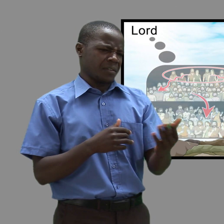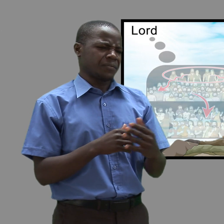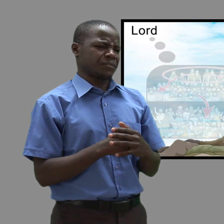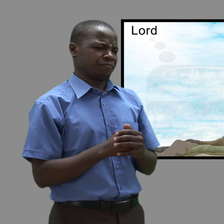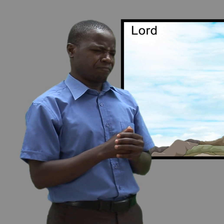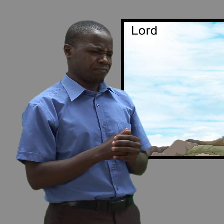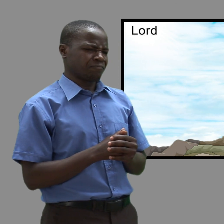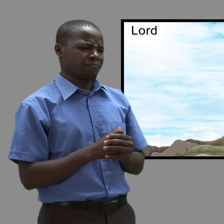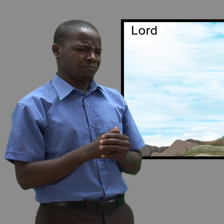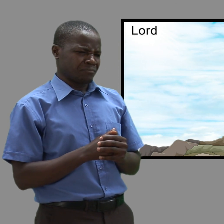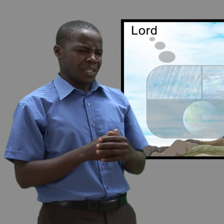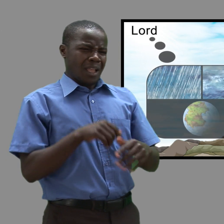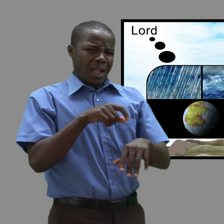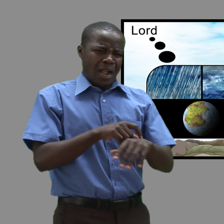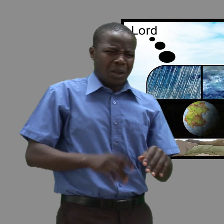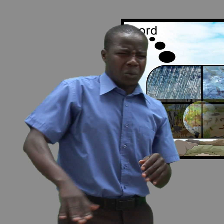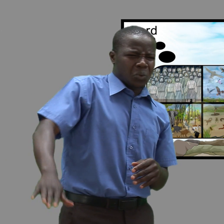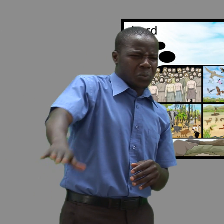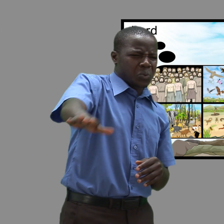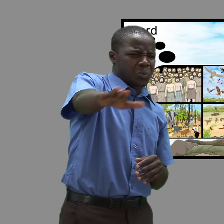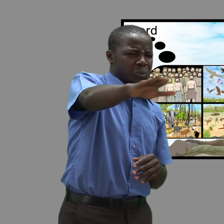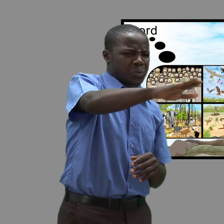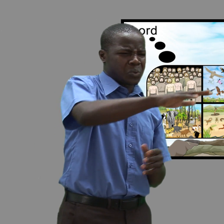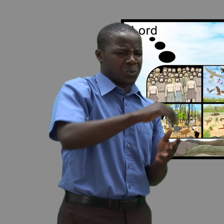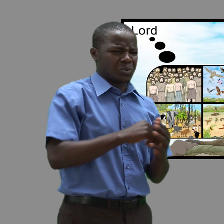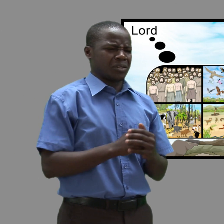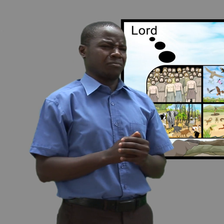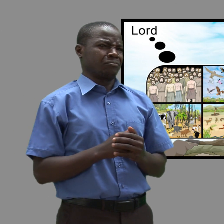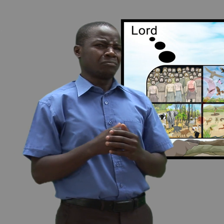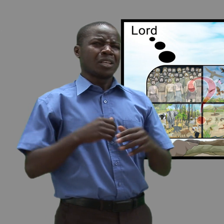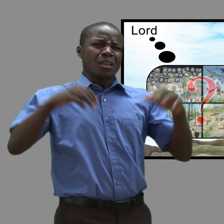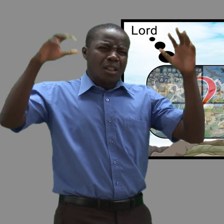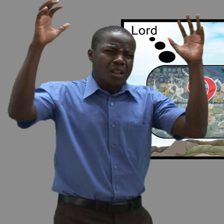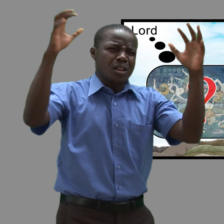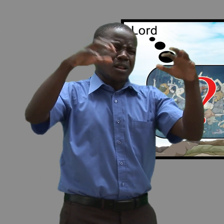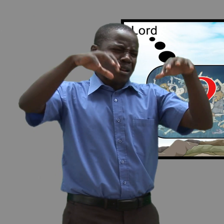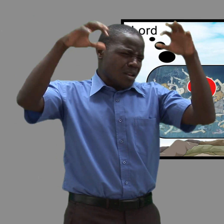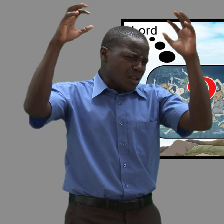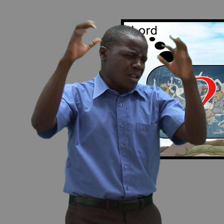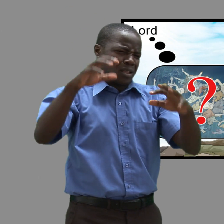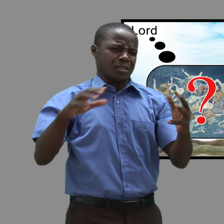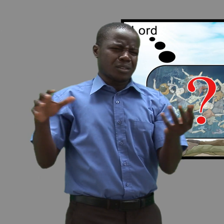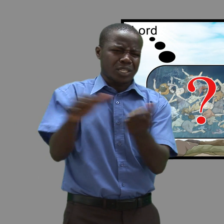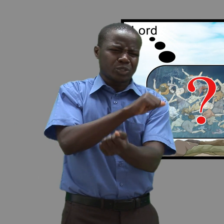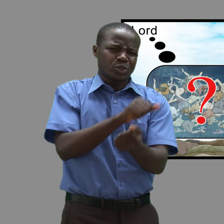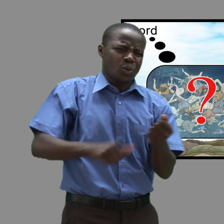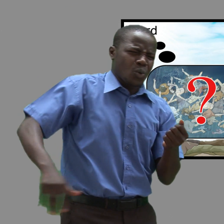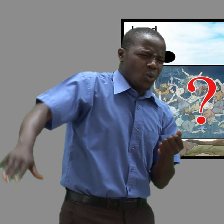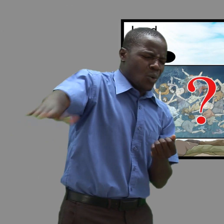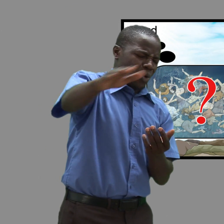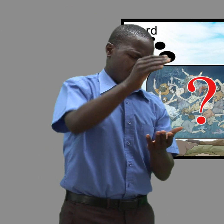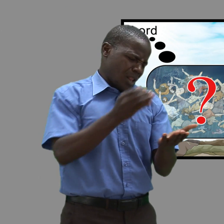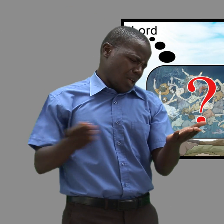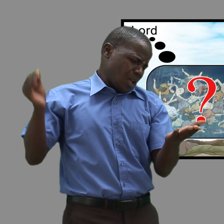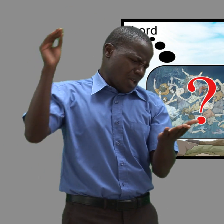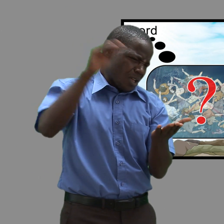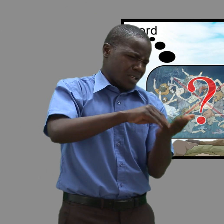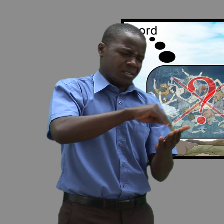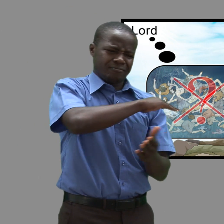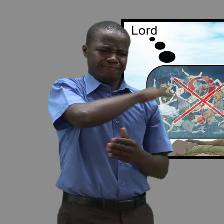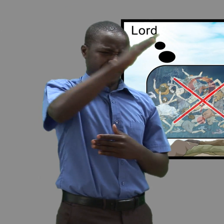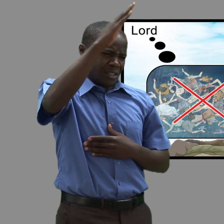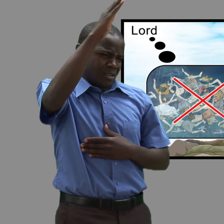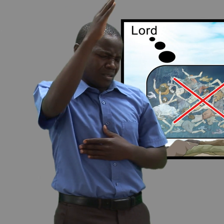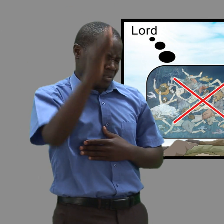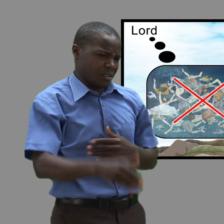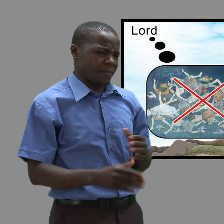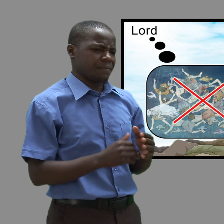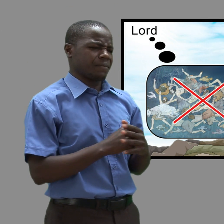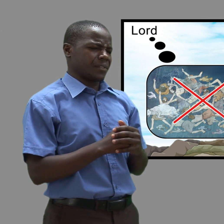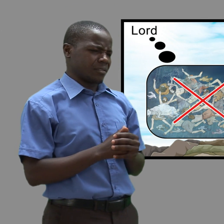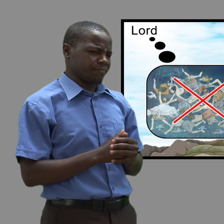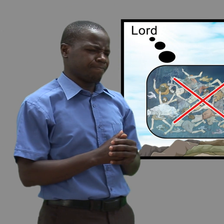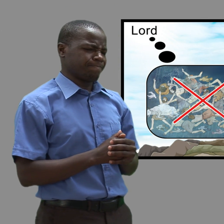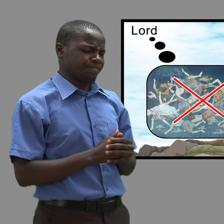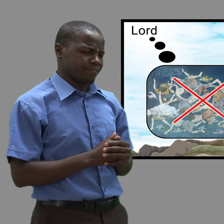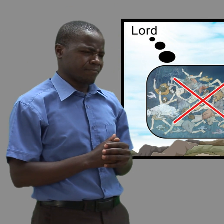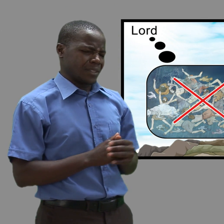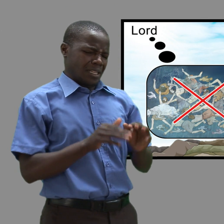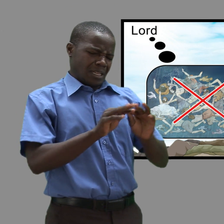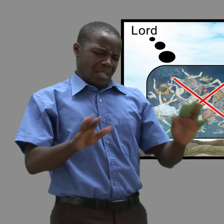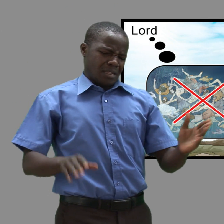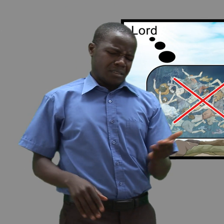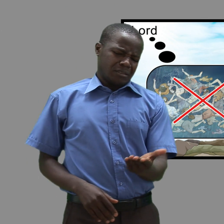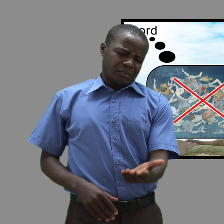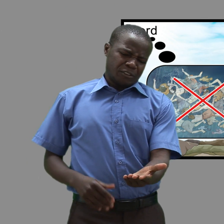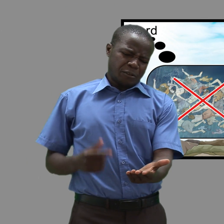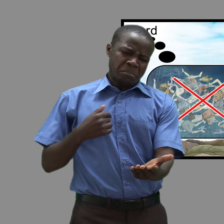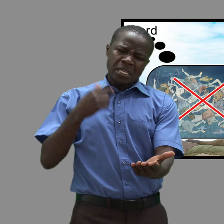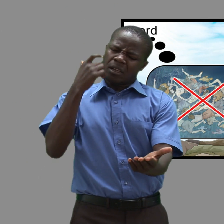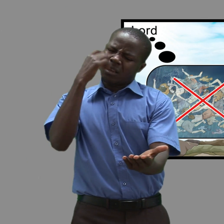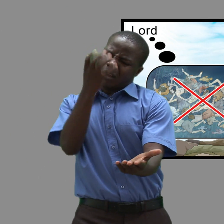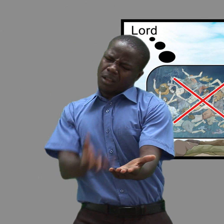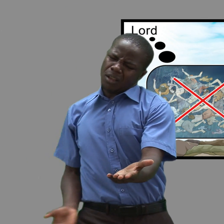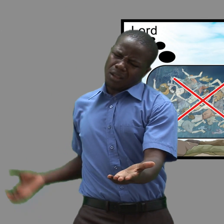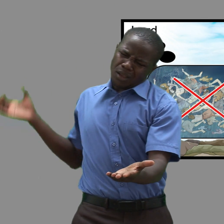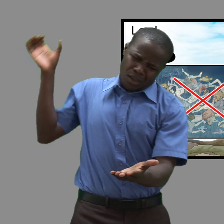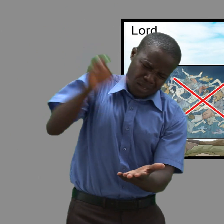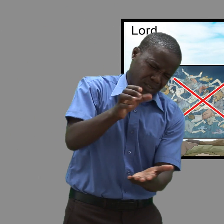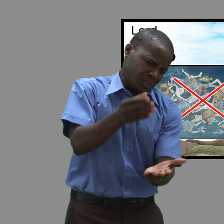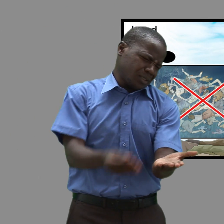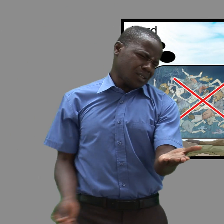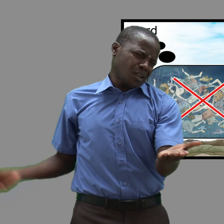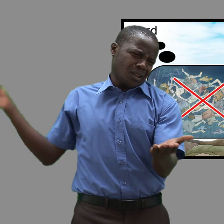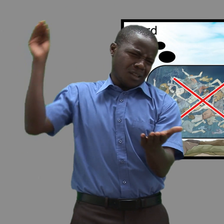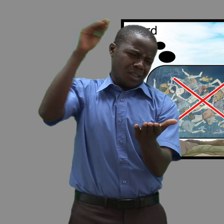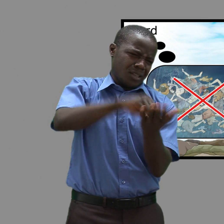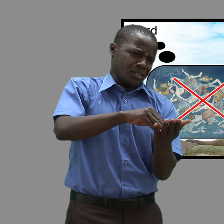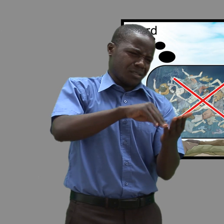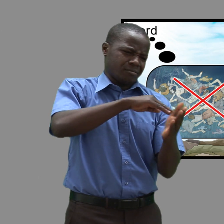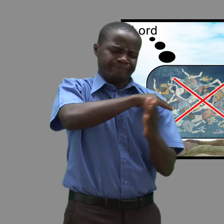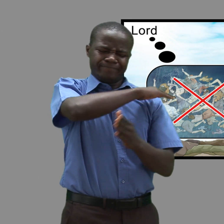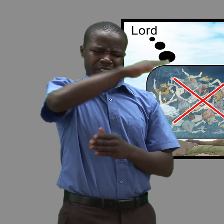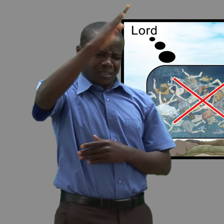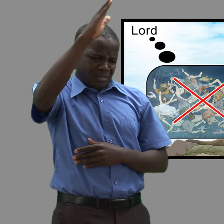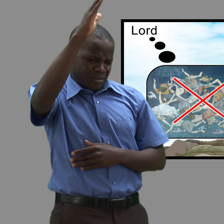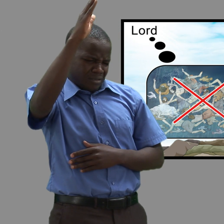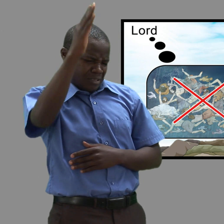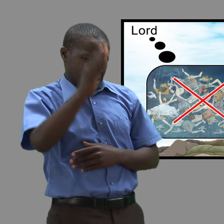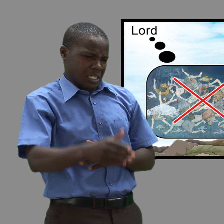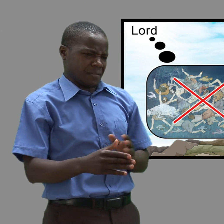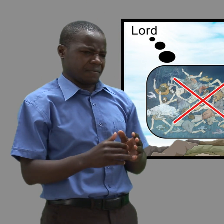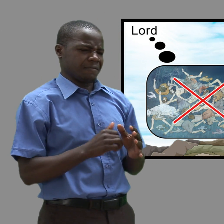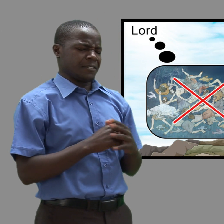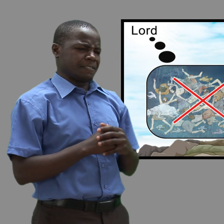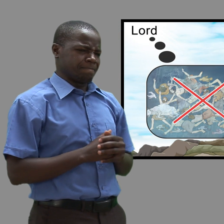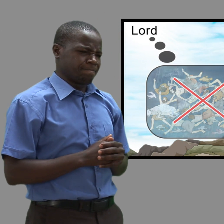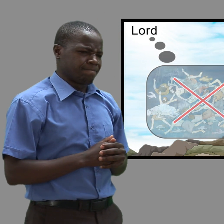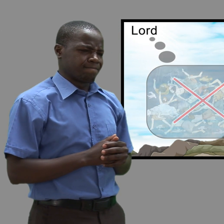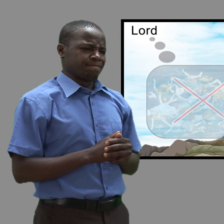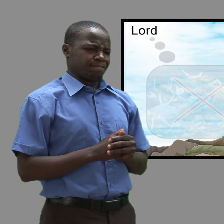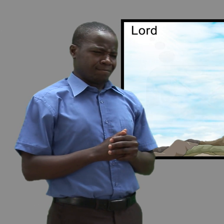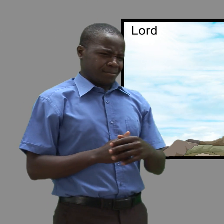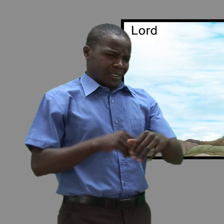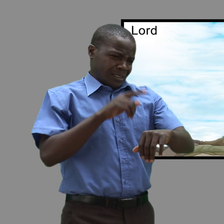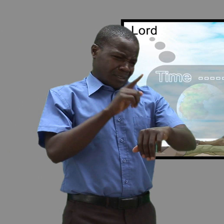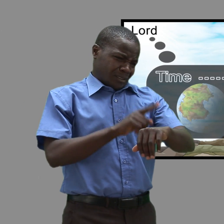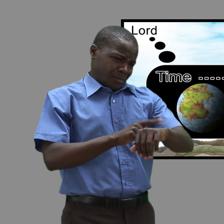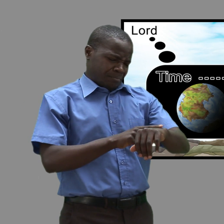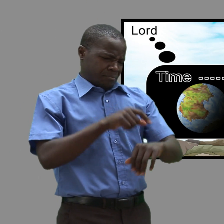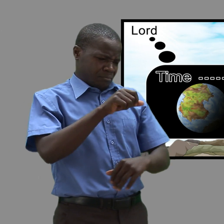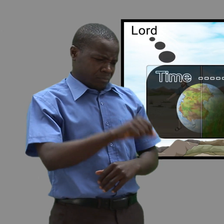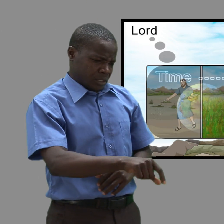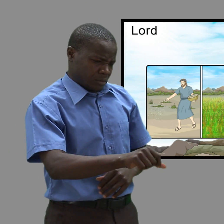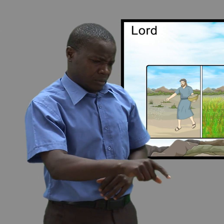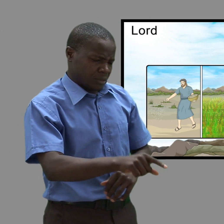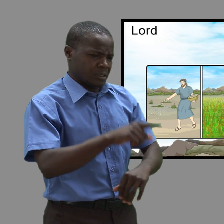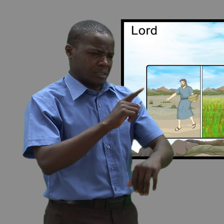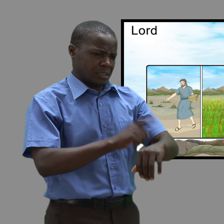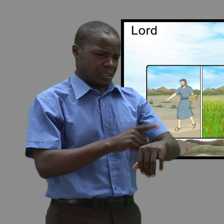And never again will I destroy all living creatures as I have done.